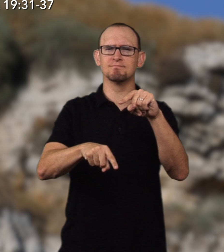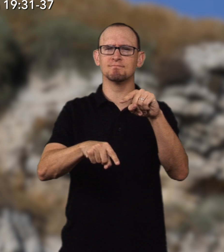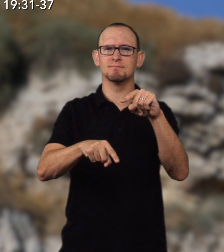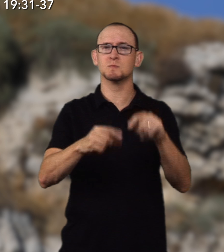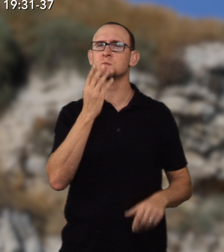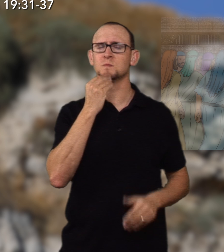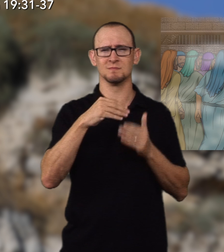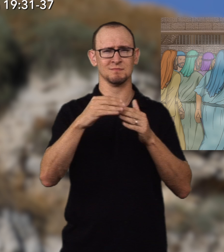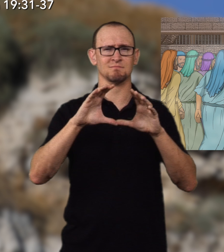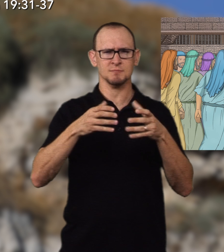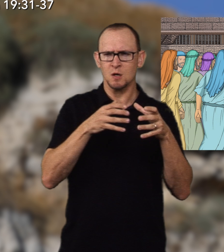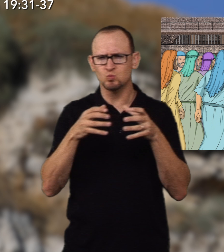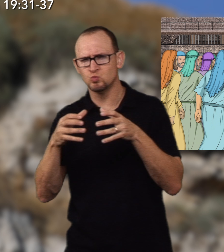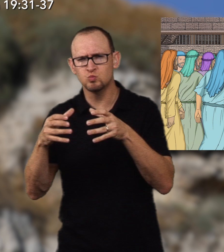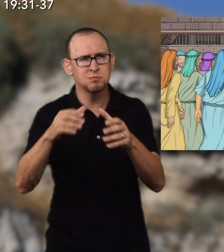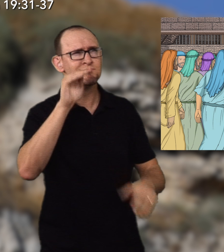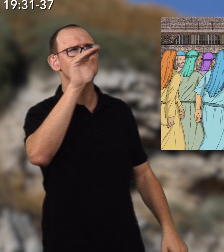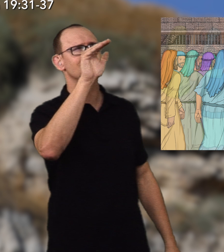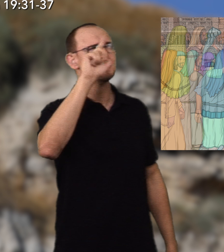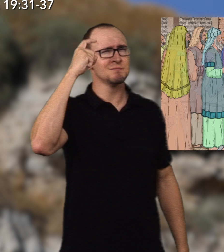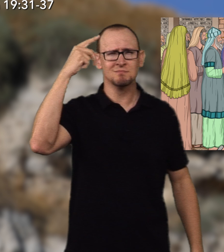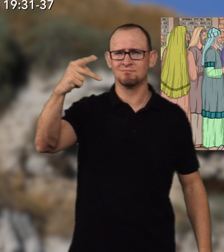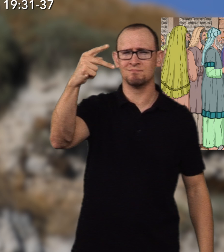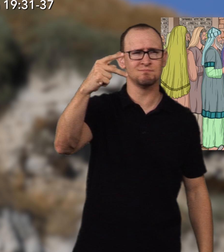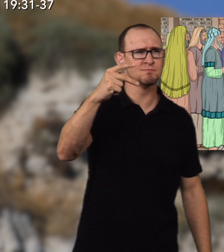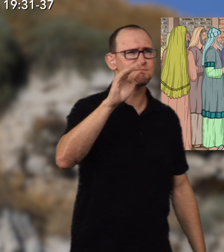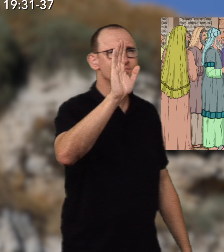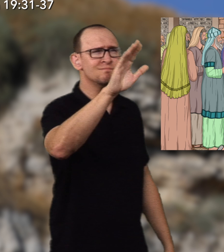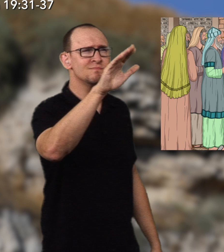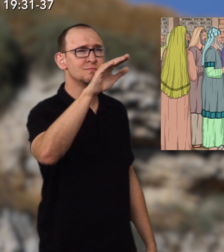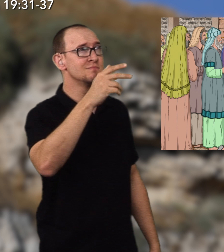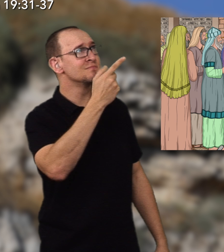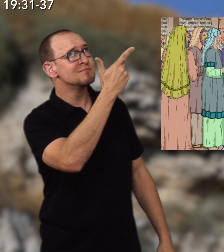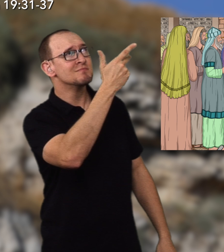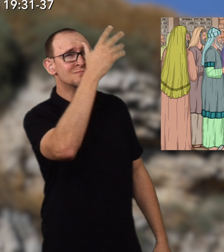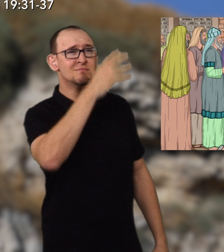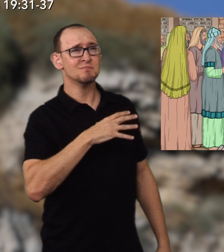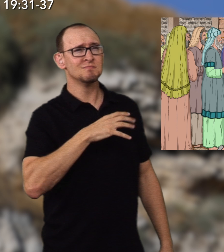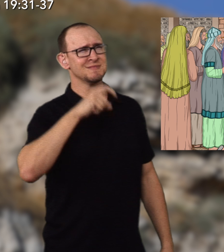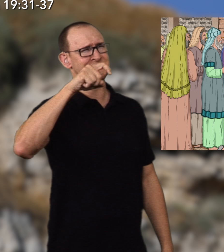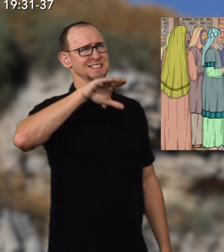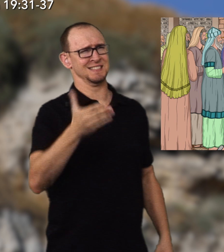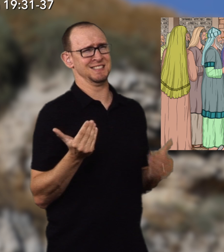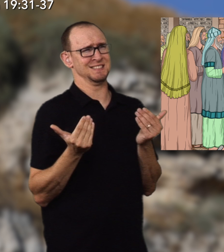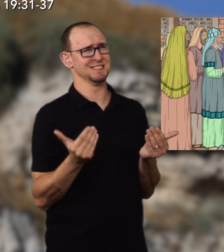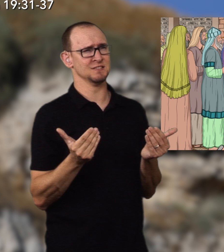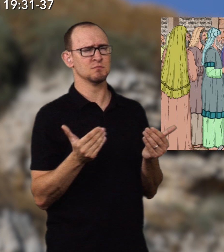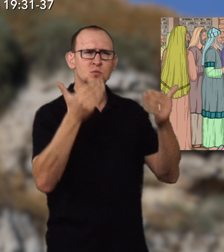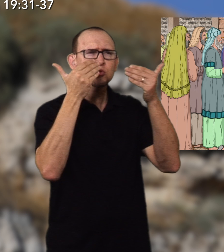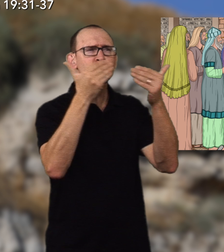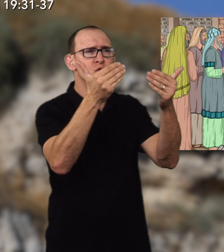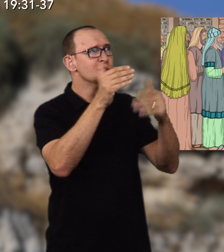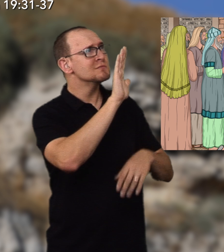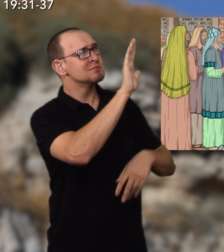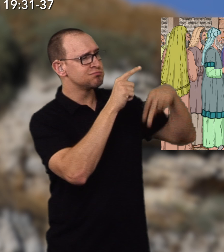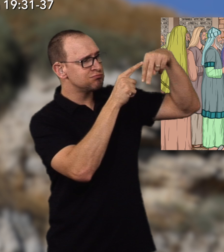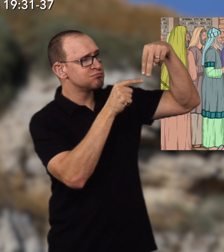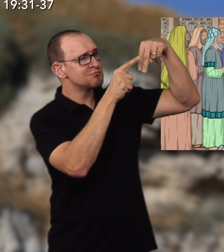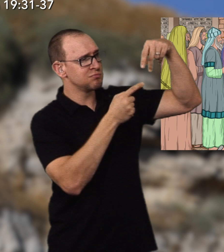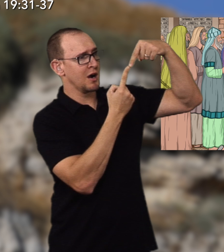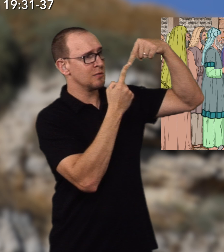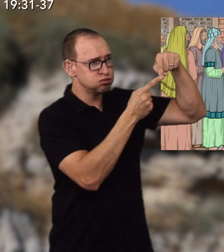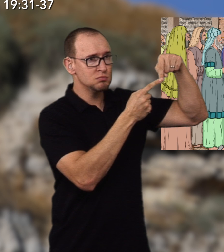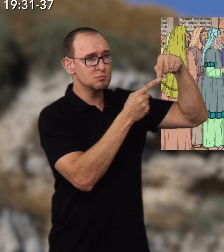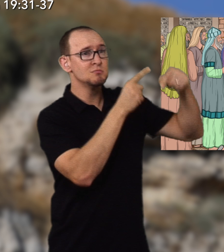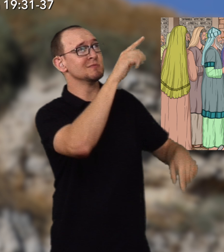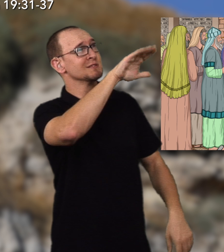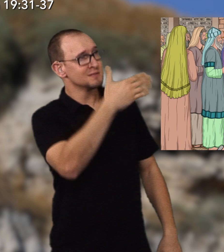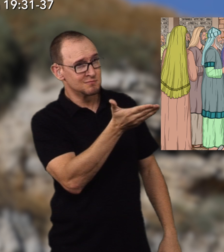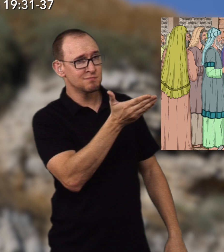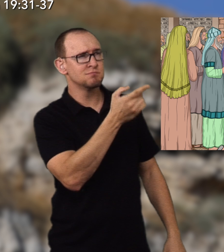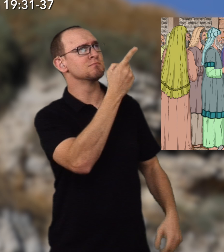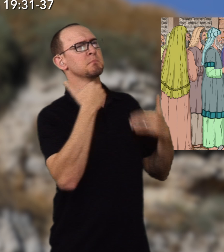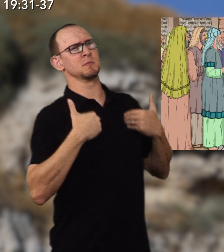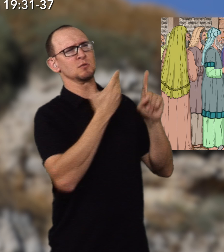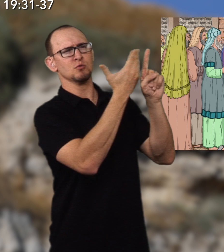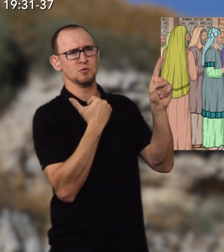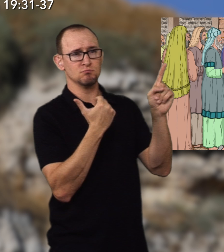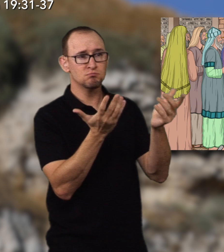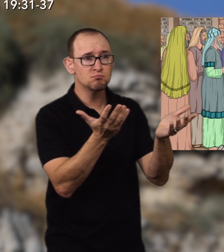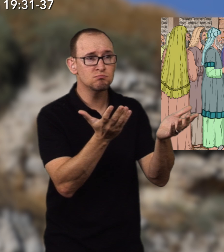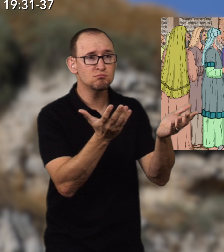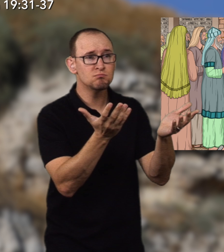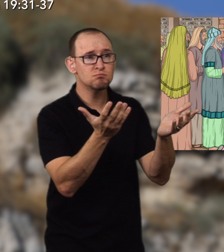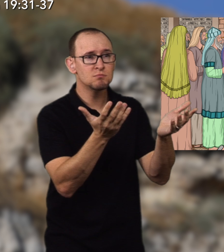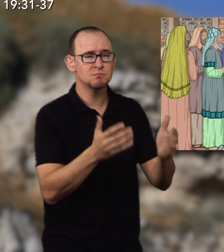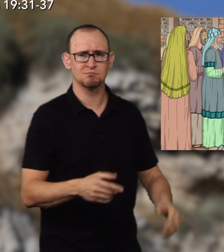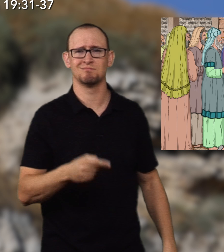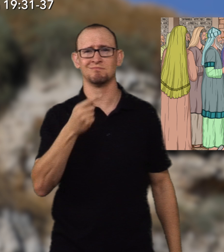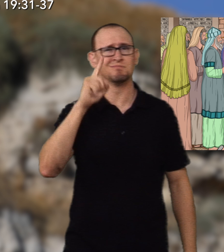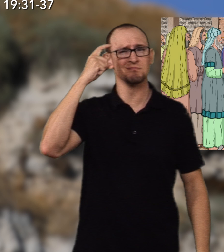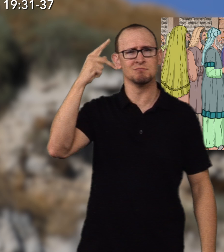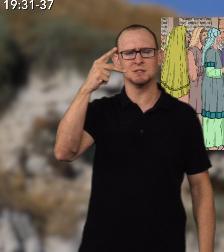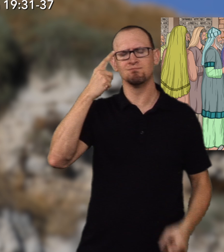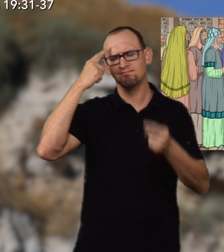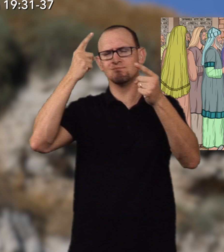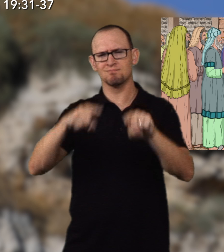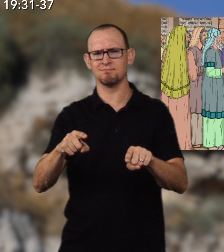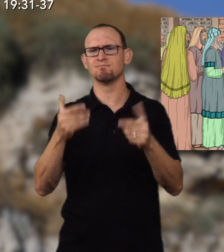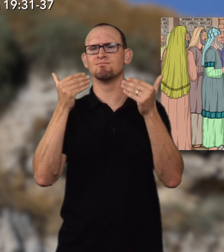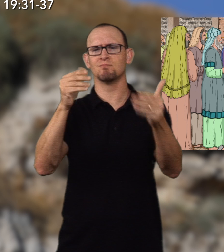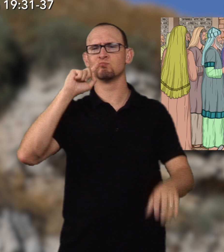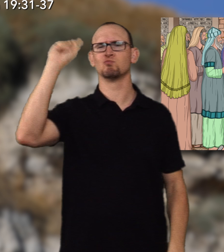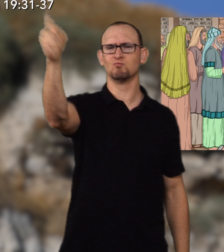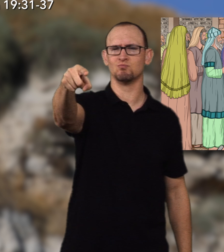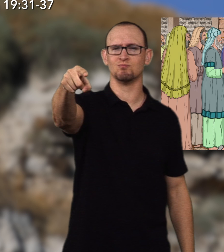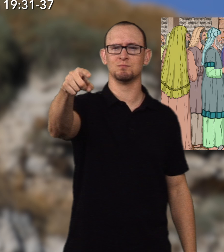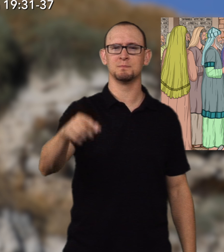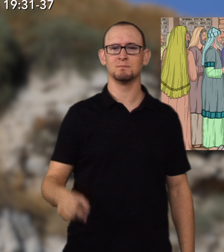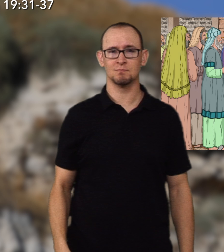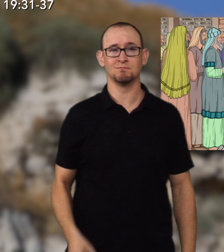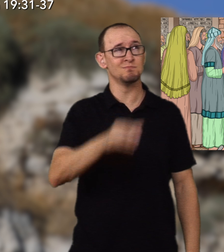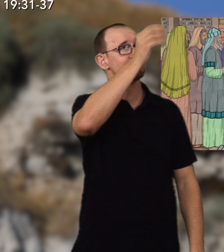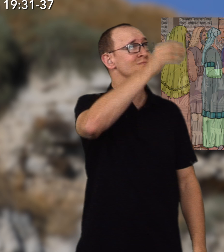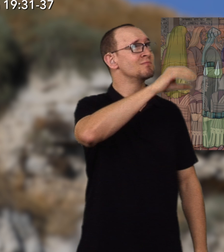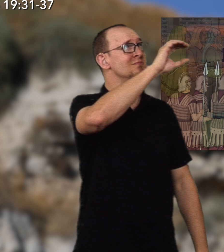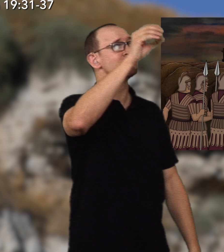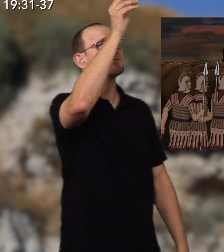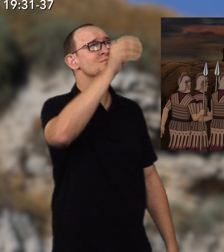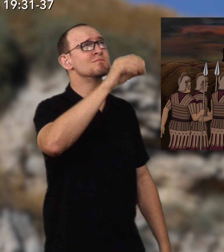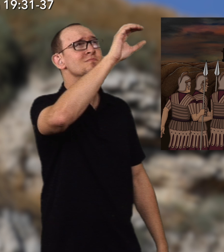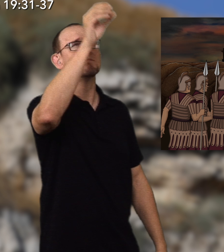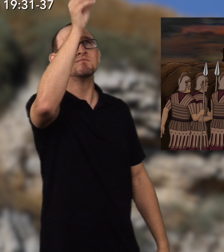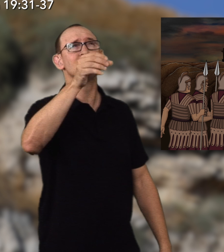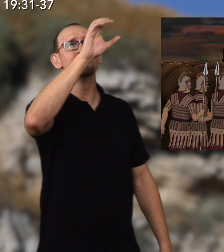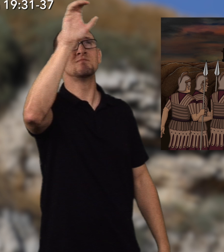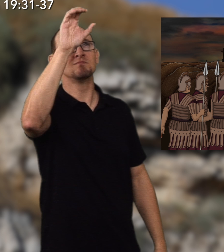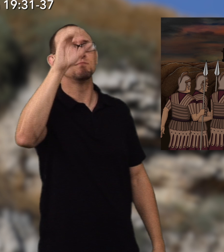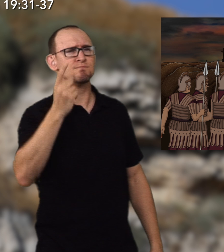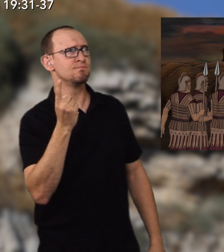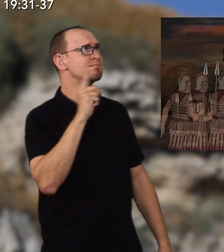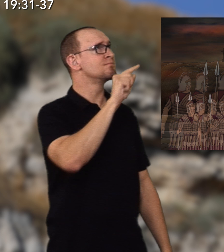In order that the bodies would not remain on the cross during the Sabbath, the Jews asked Pilate to have the legs broken and the bodies removed.